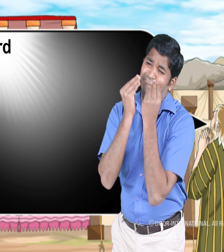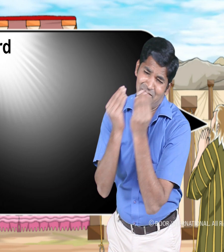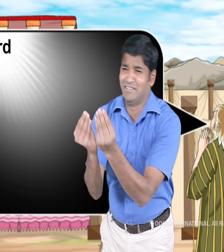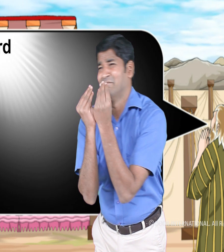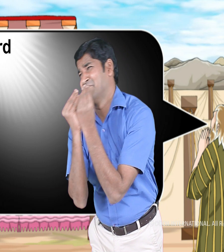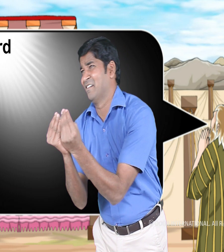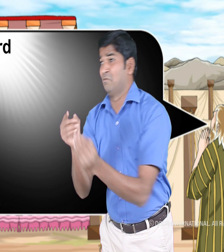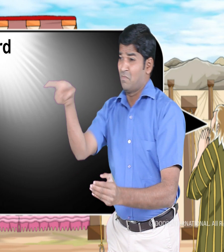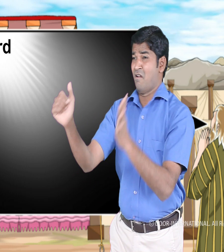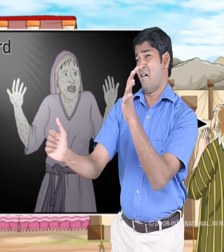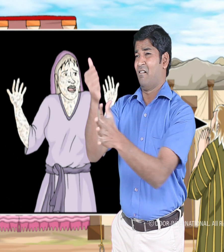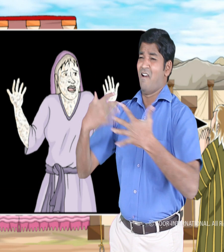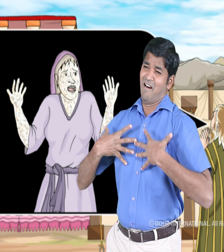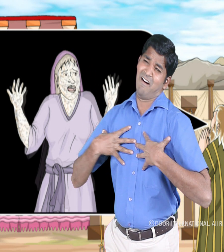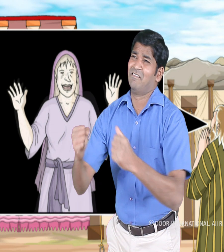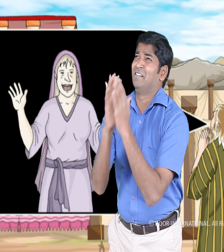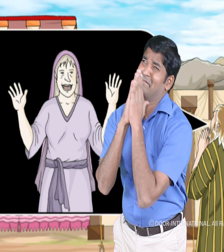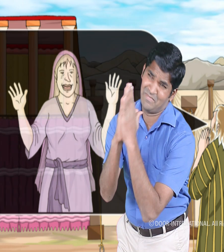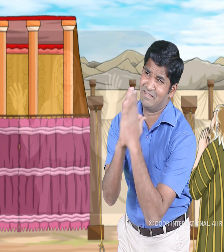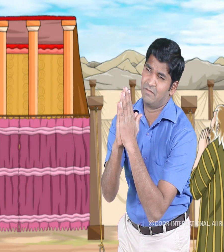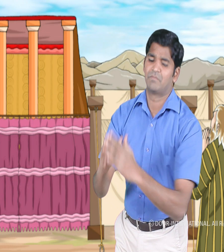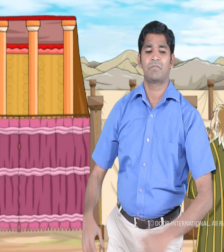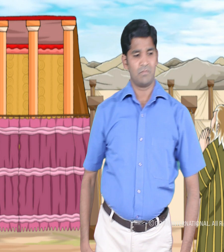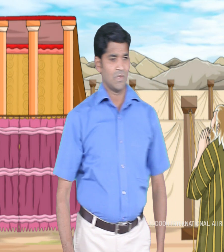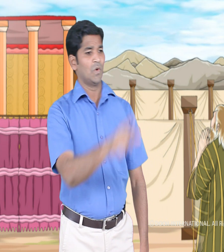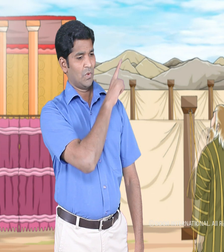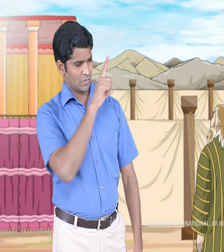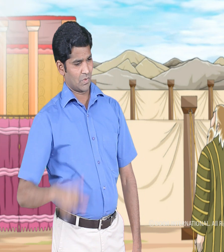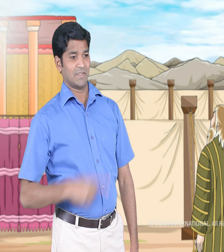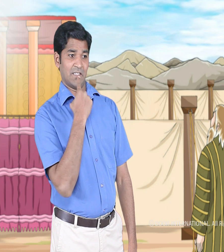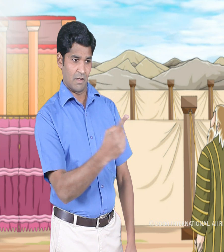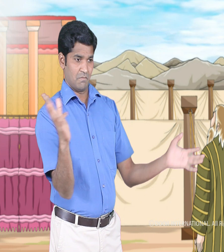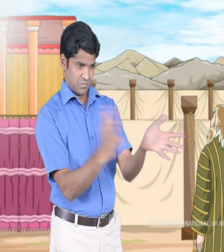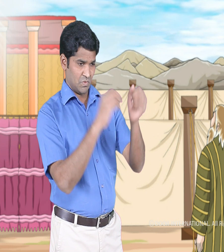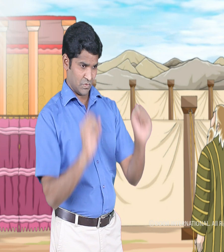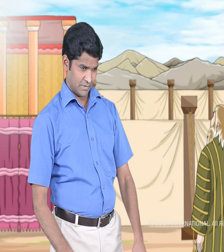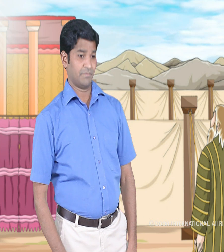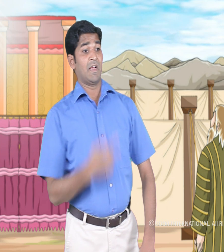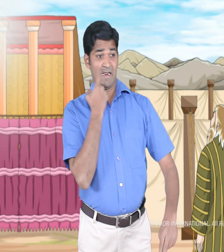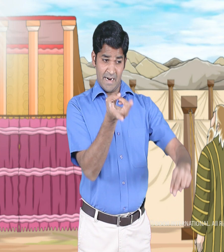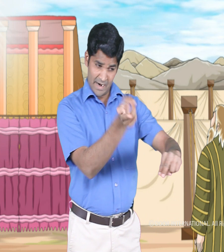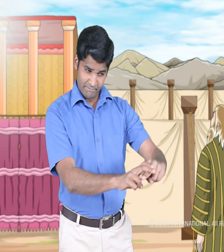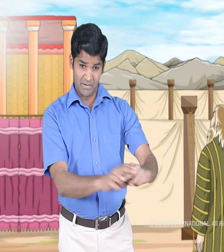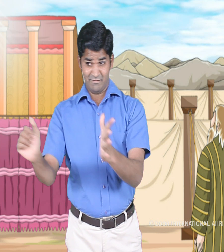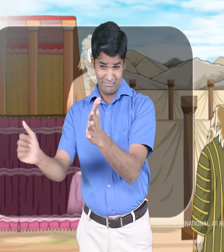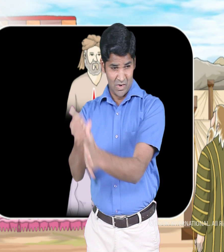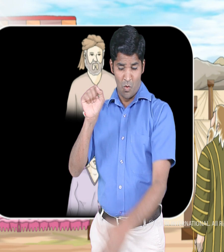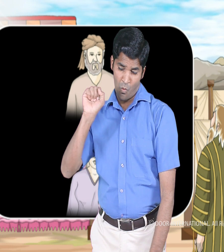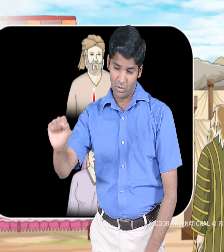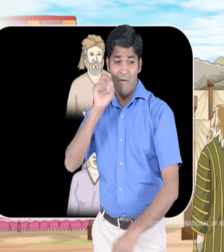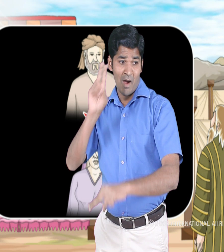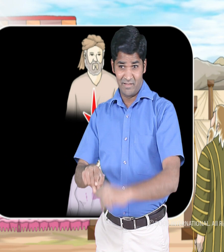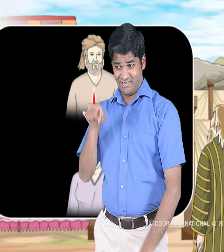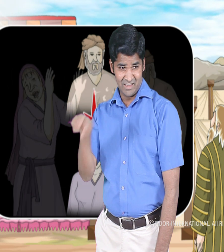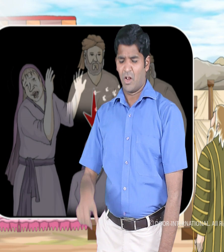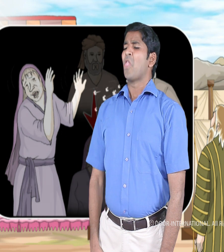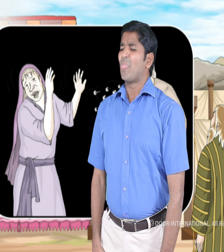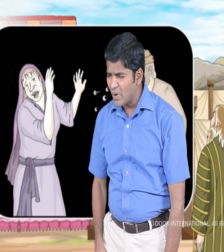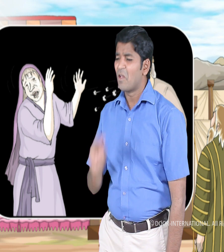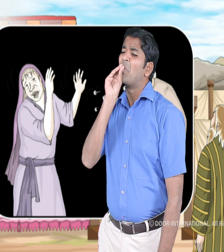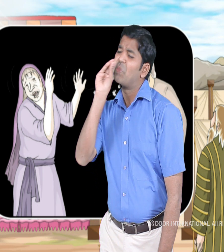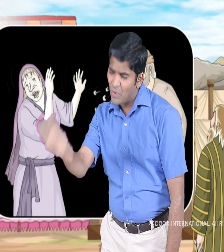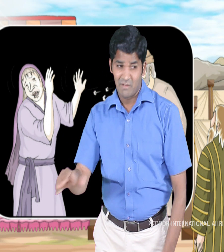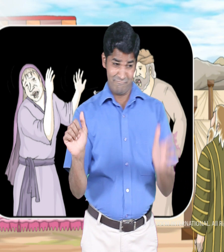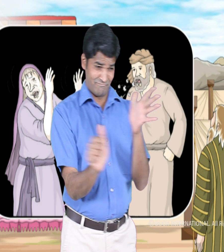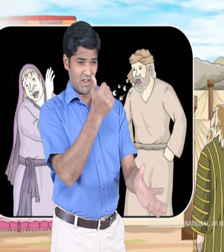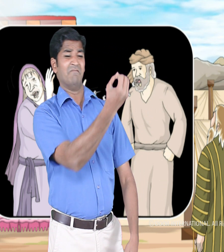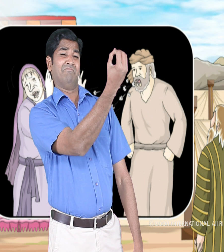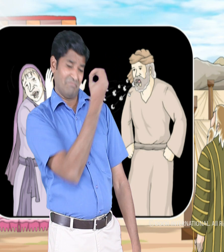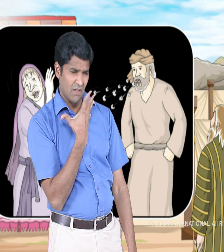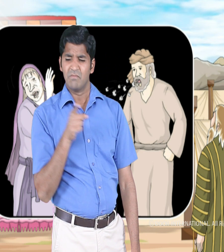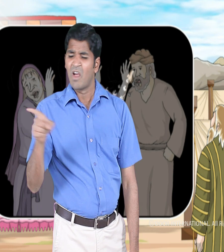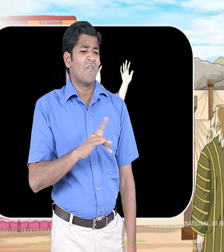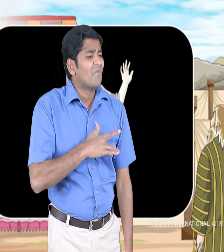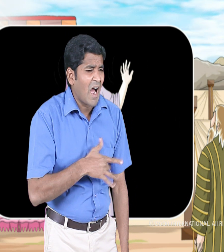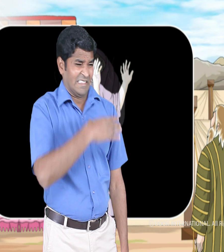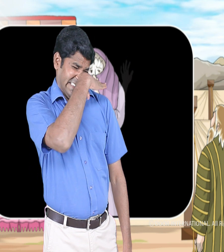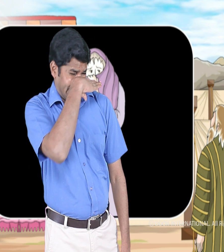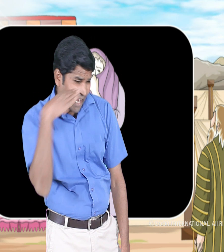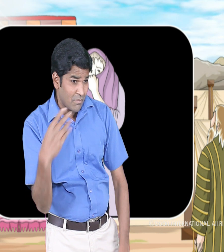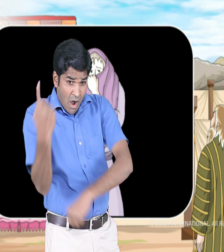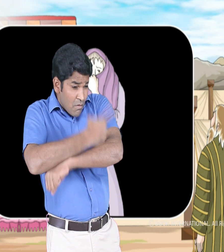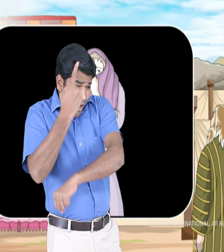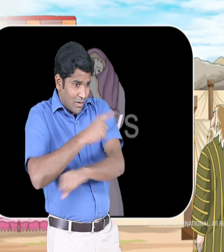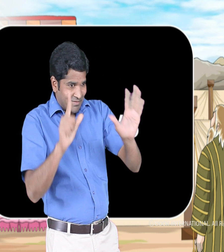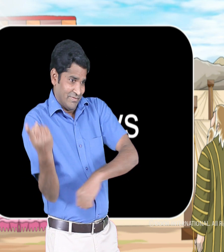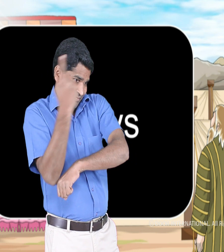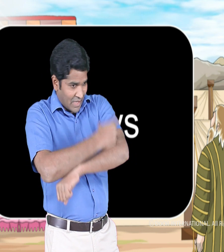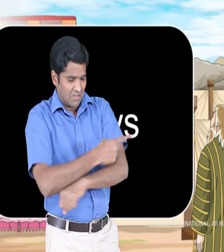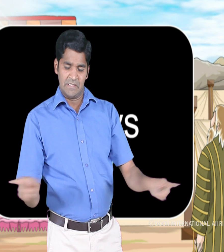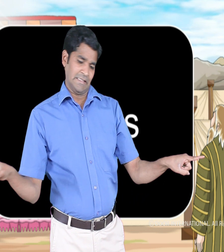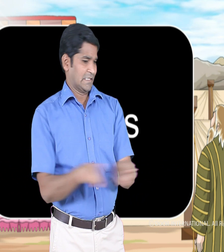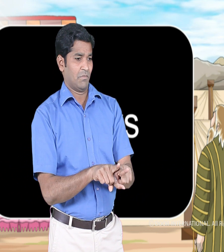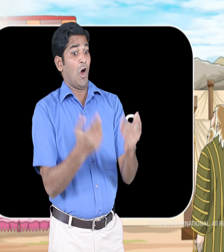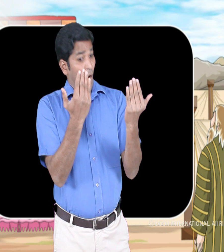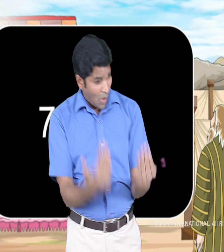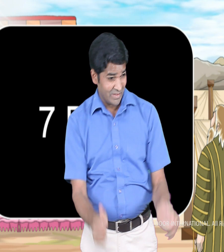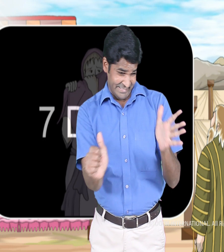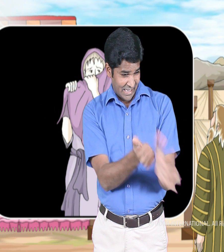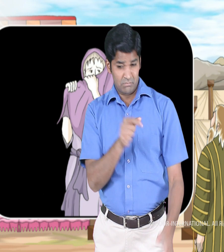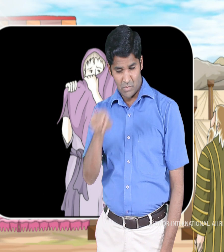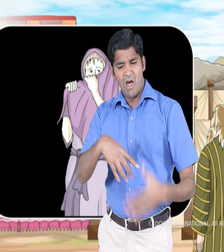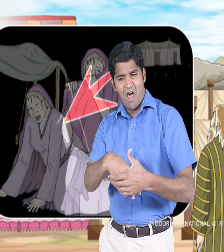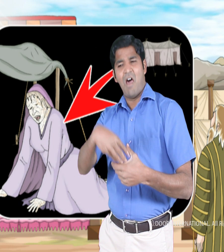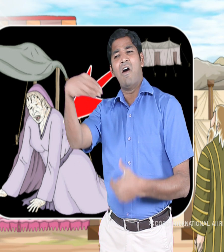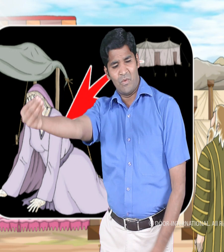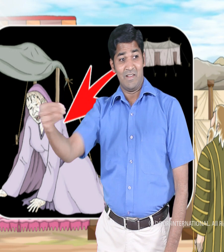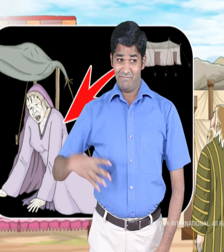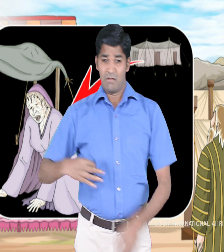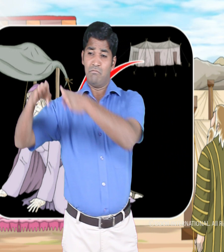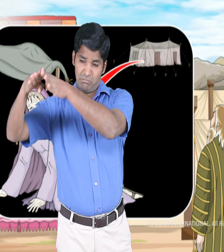But the LORD answered Moses, “If her father had but spit in her face, would she not have been in disgrace for seven days?